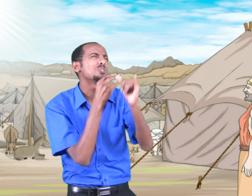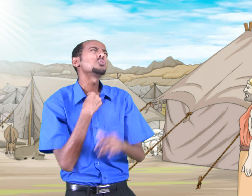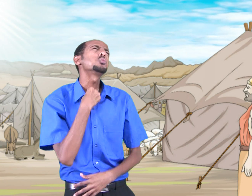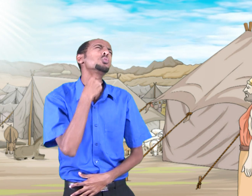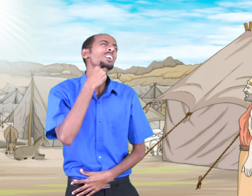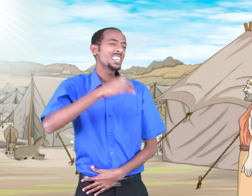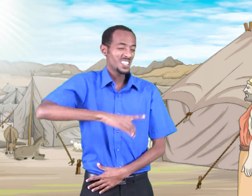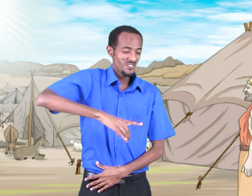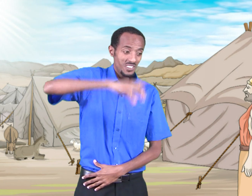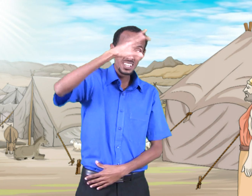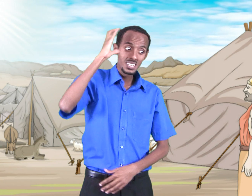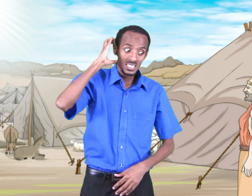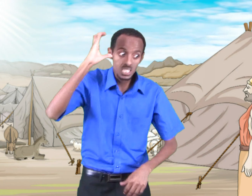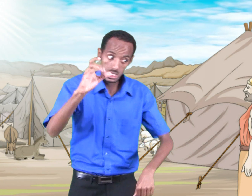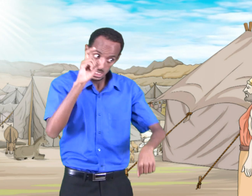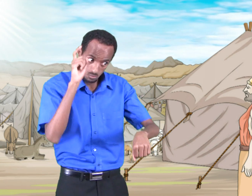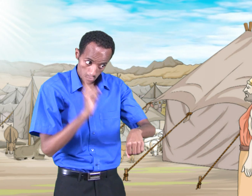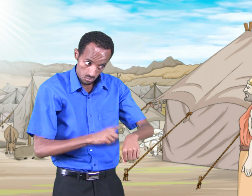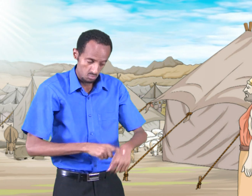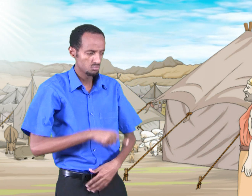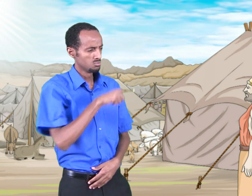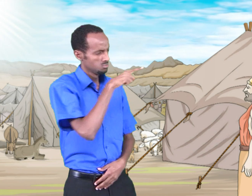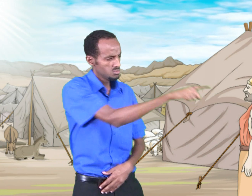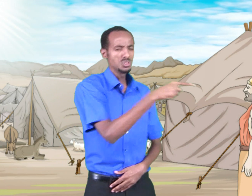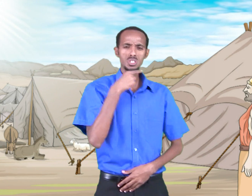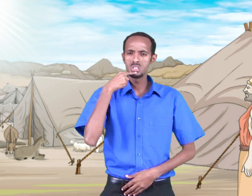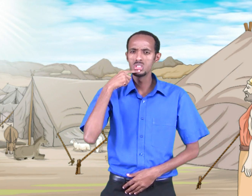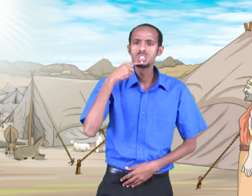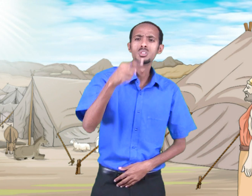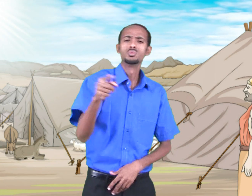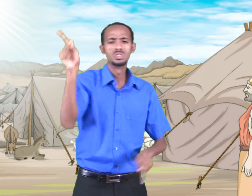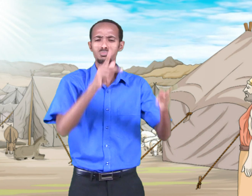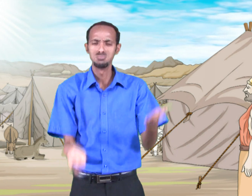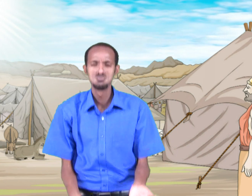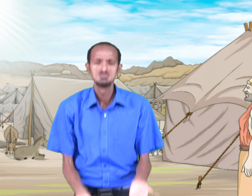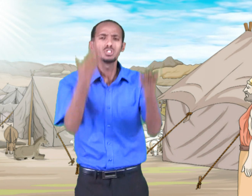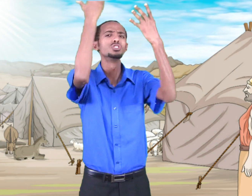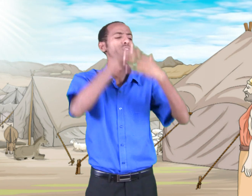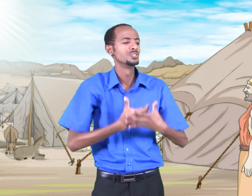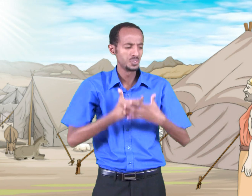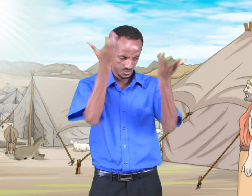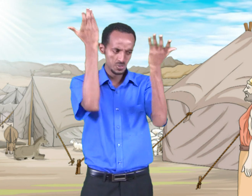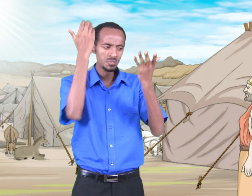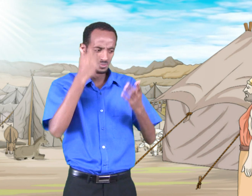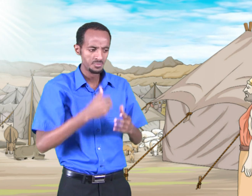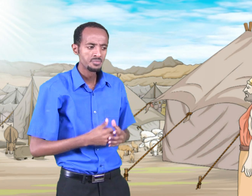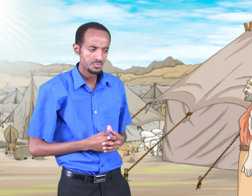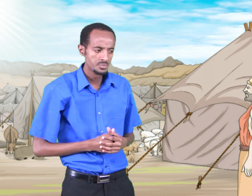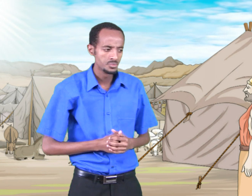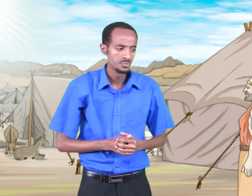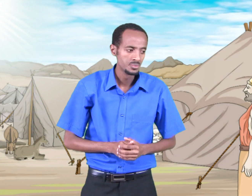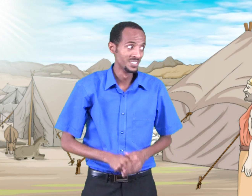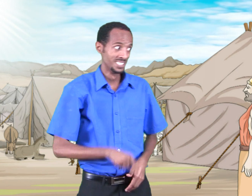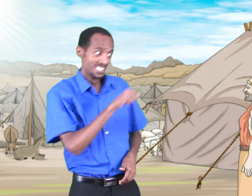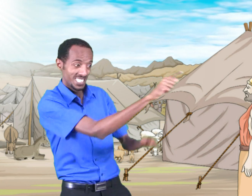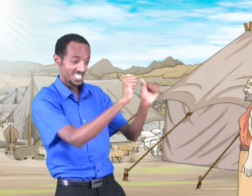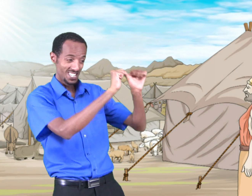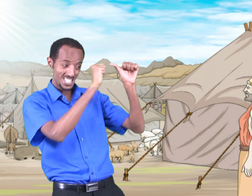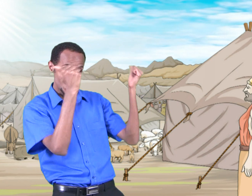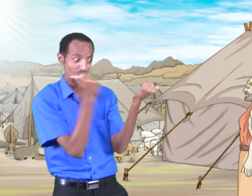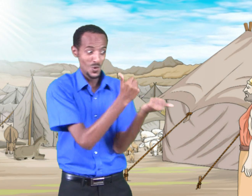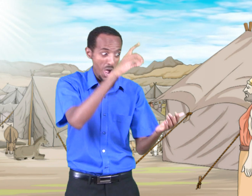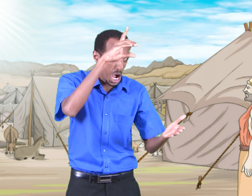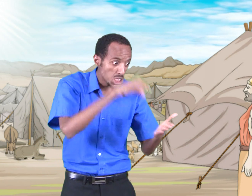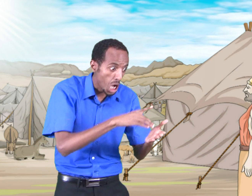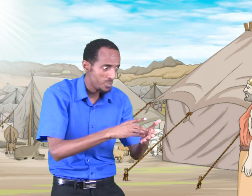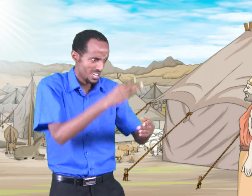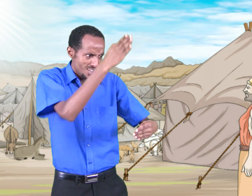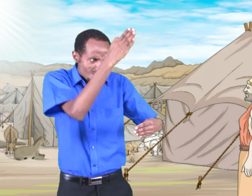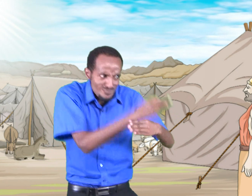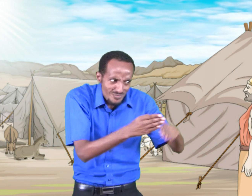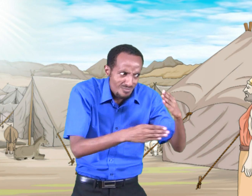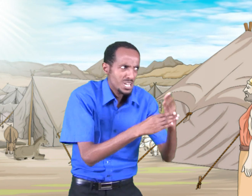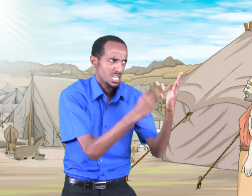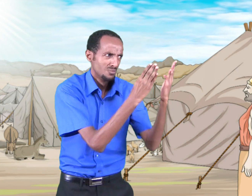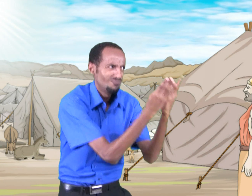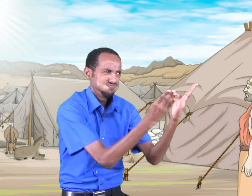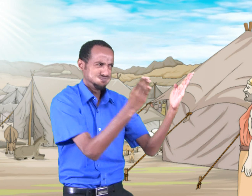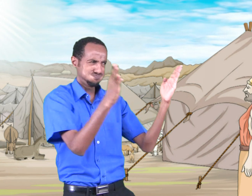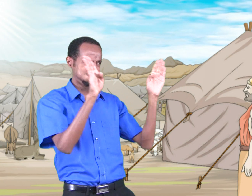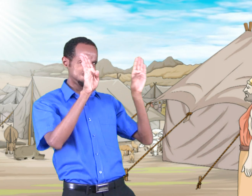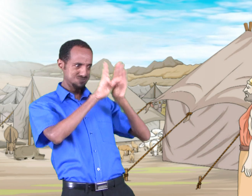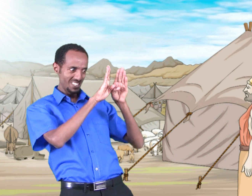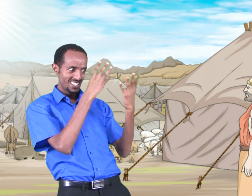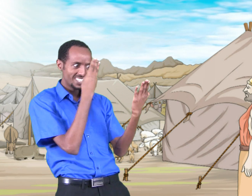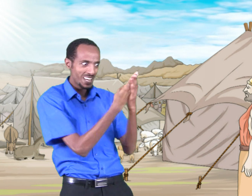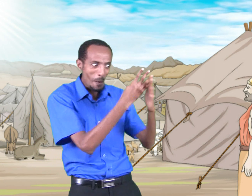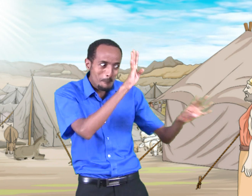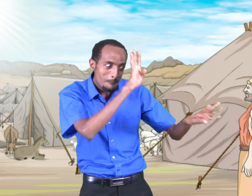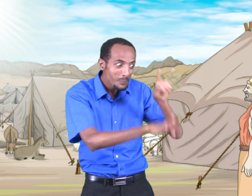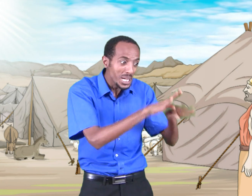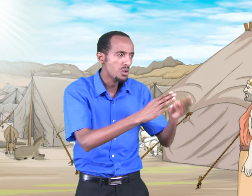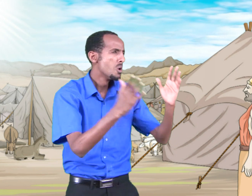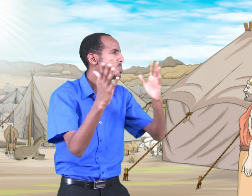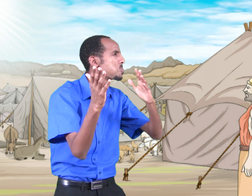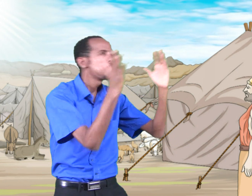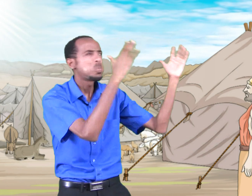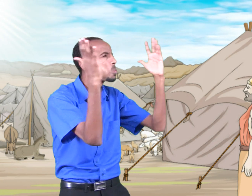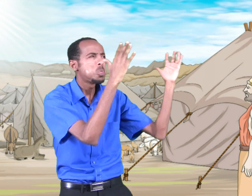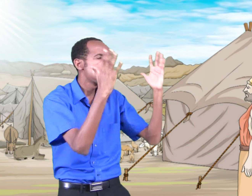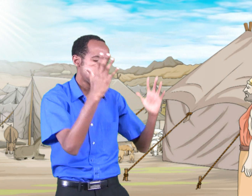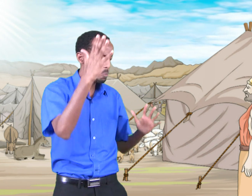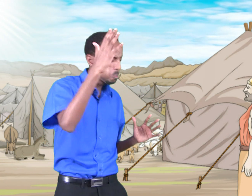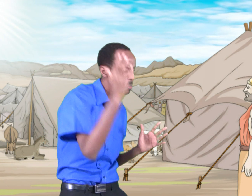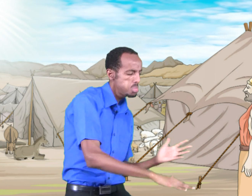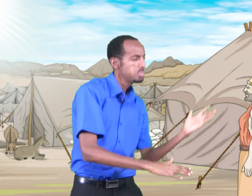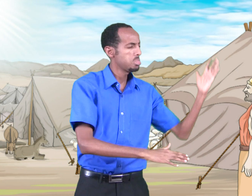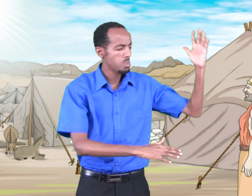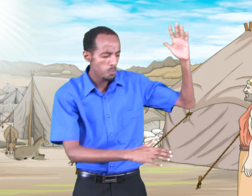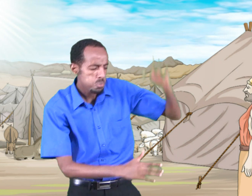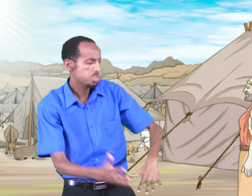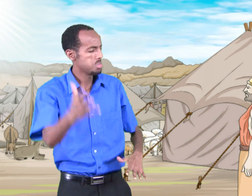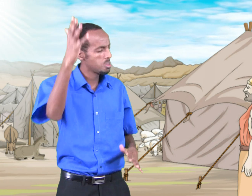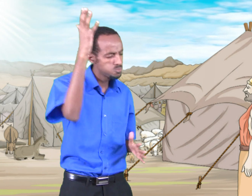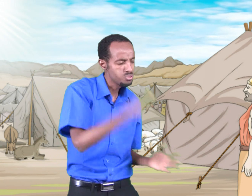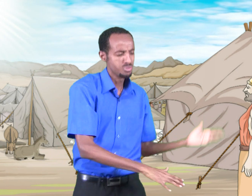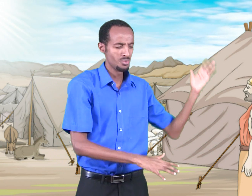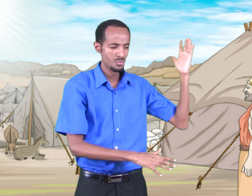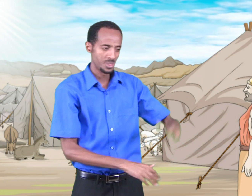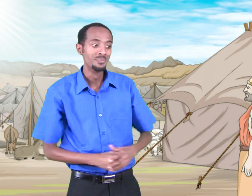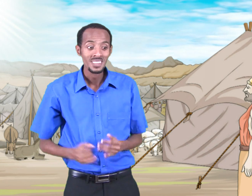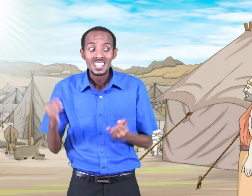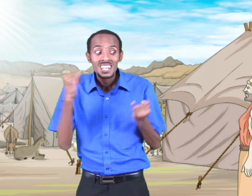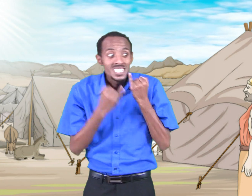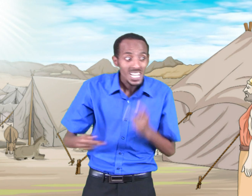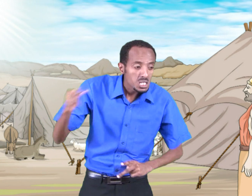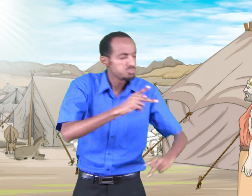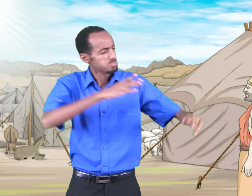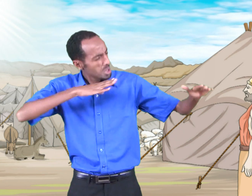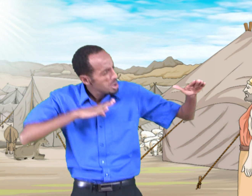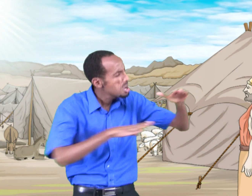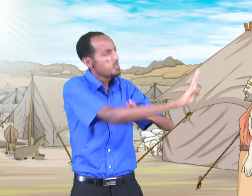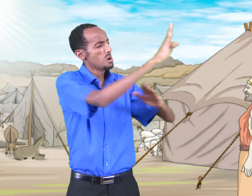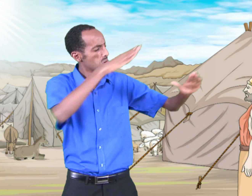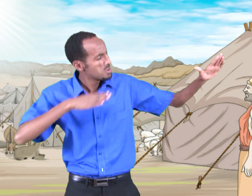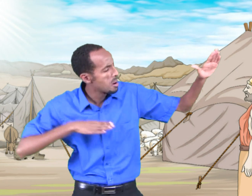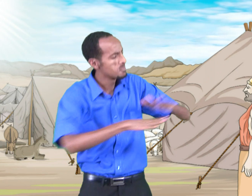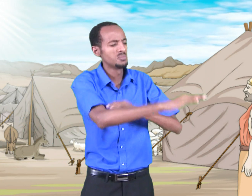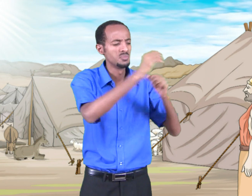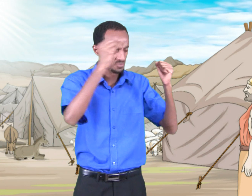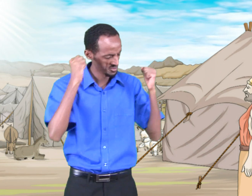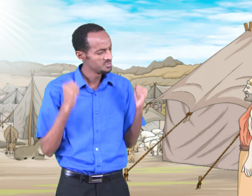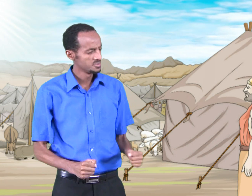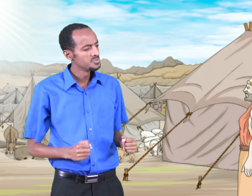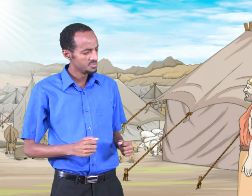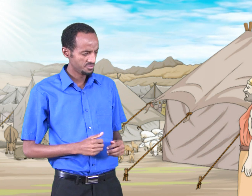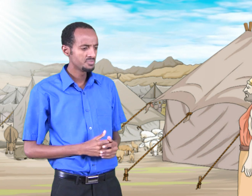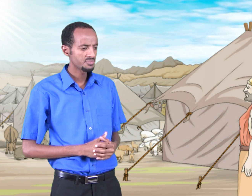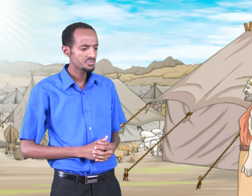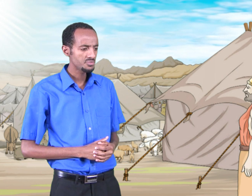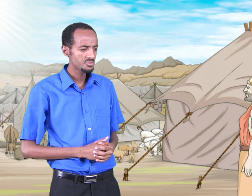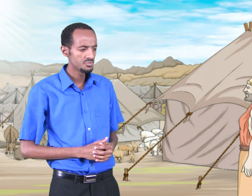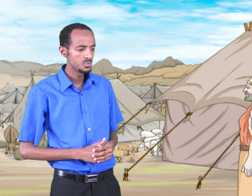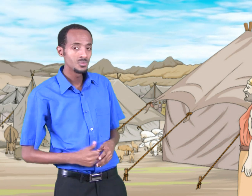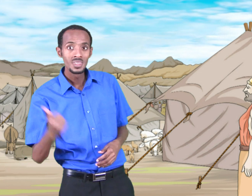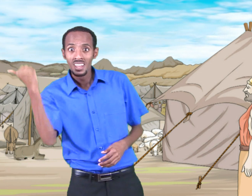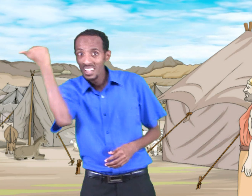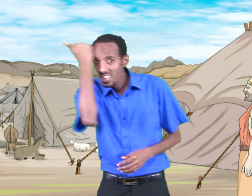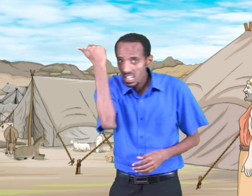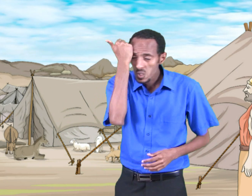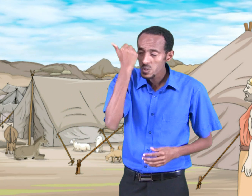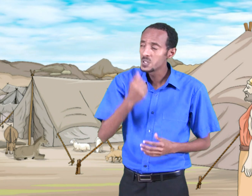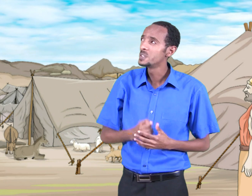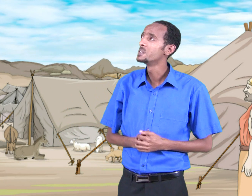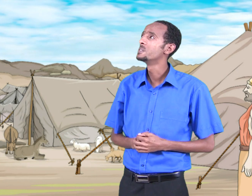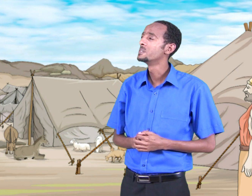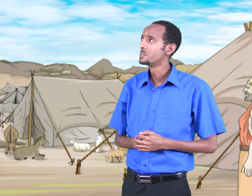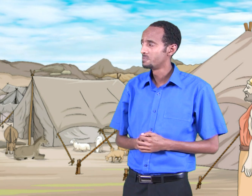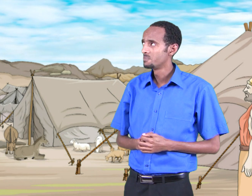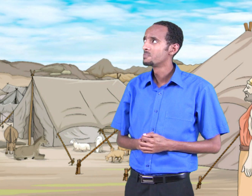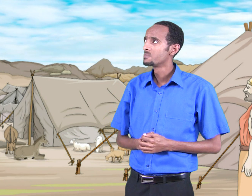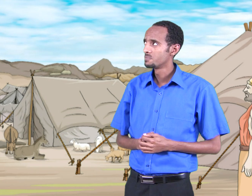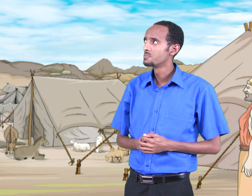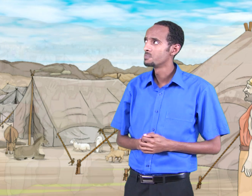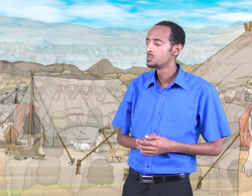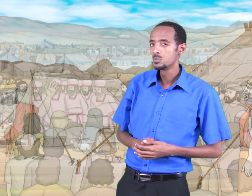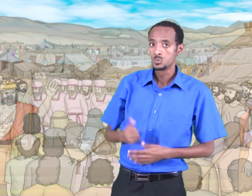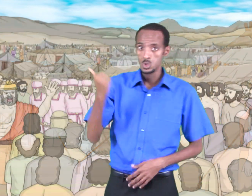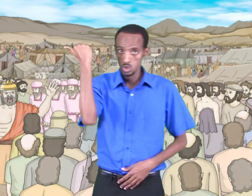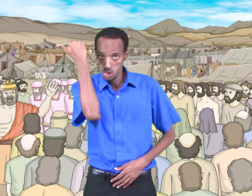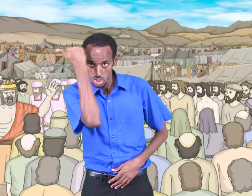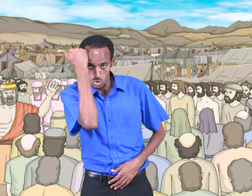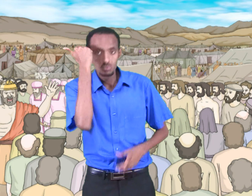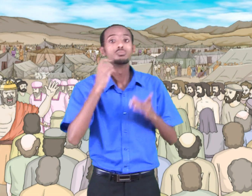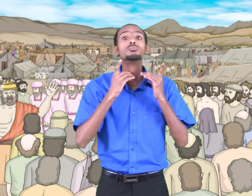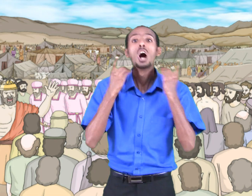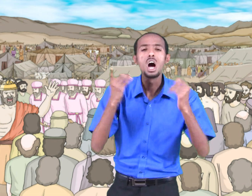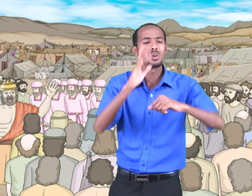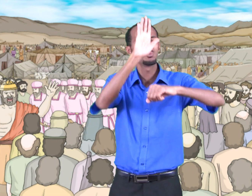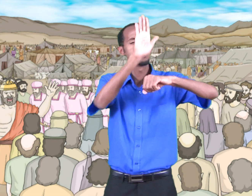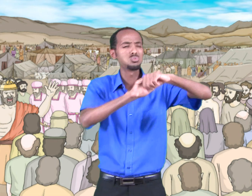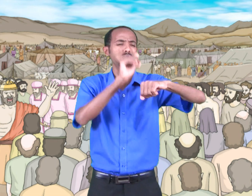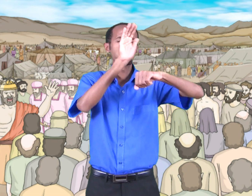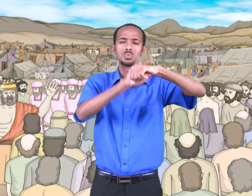Then the wall of the city will collapse and all your people will charge straight into the city.”